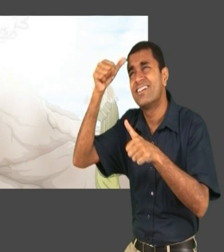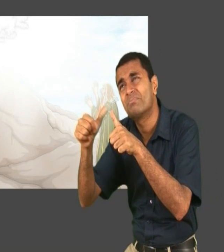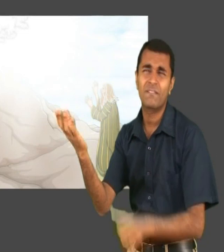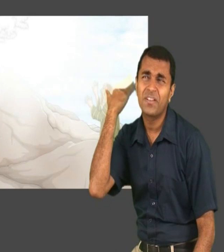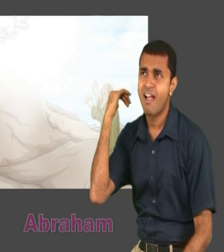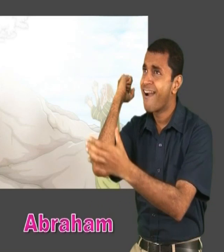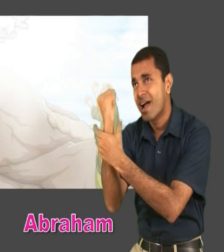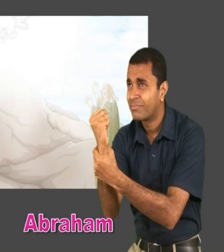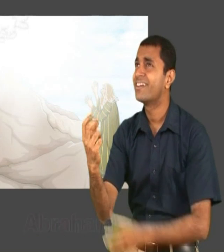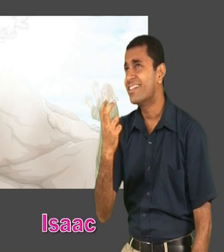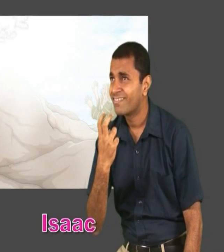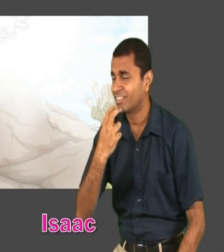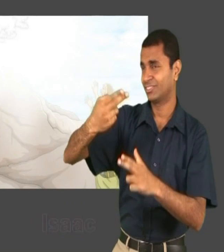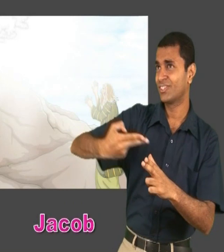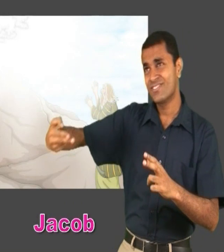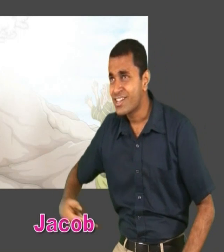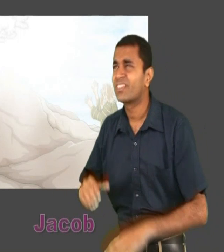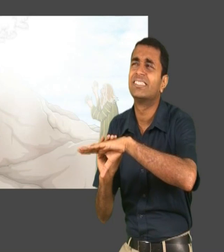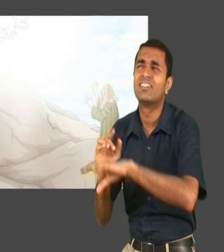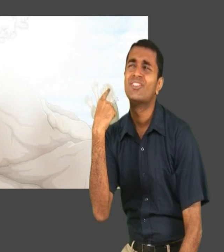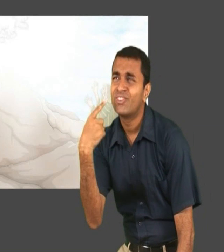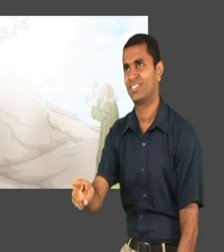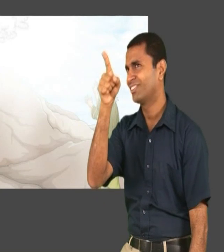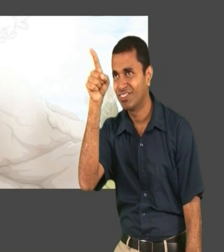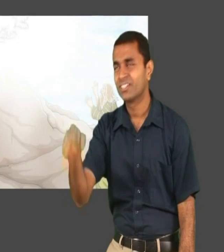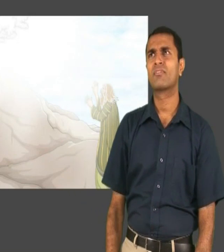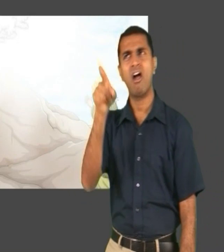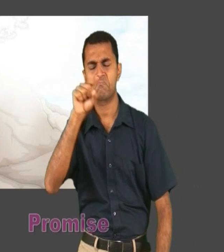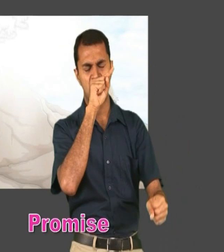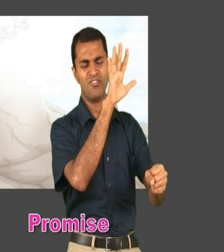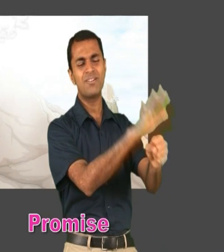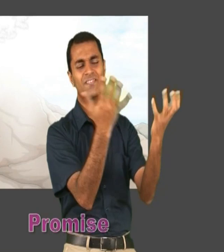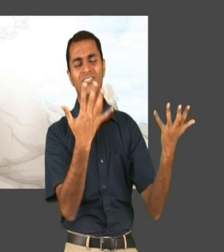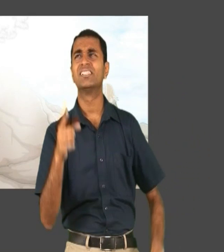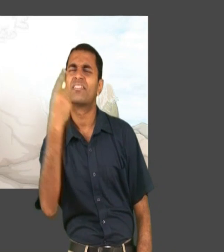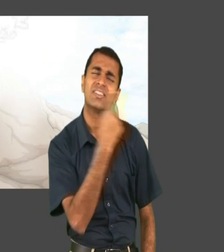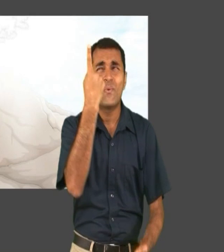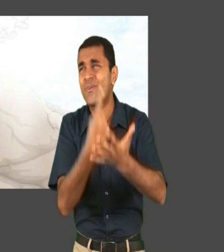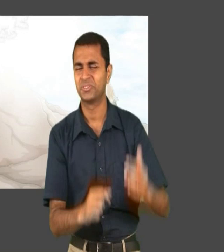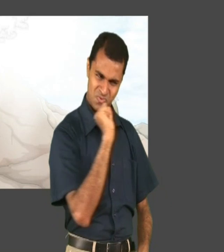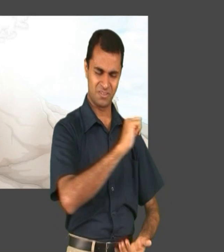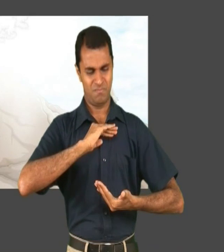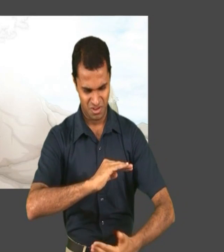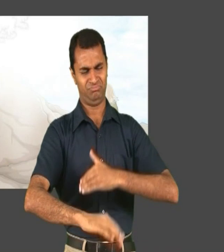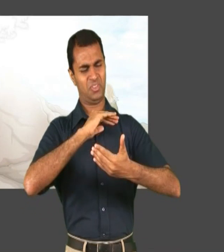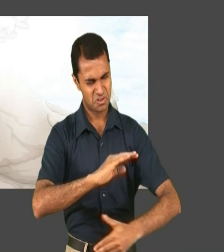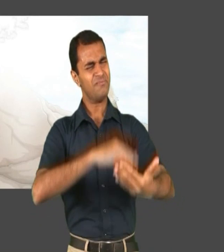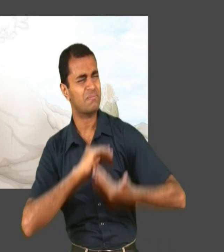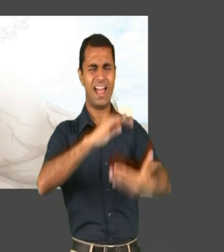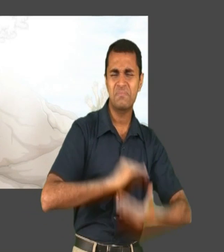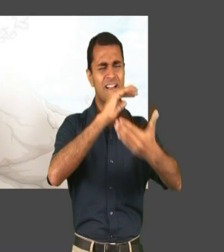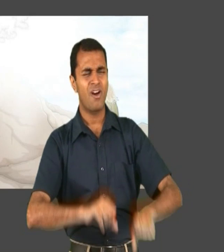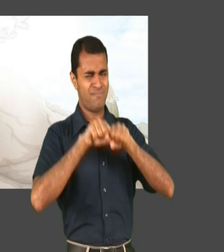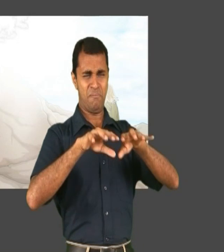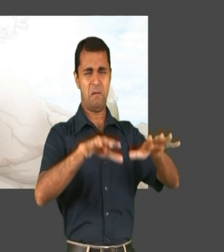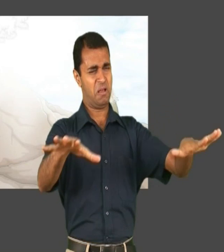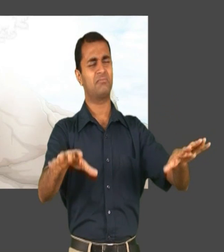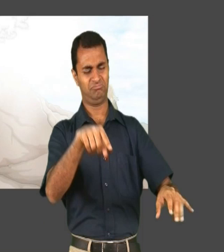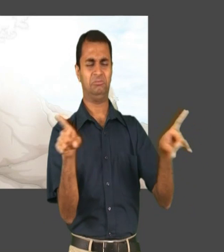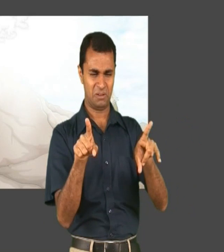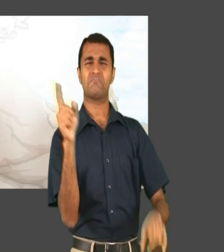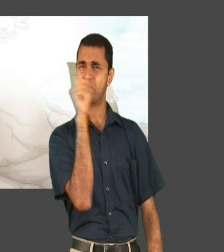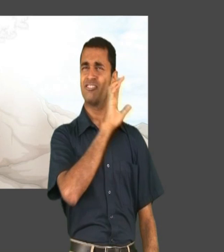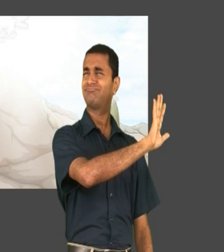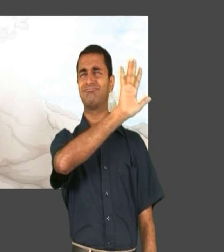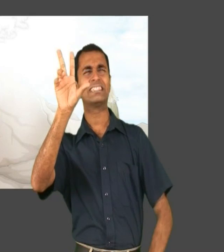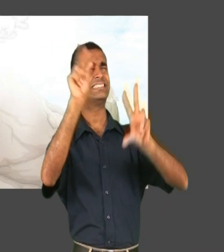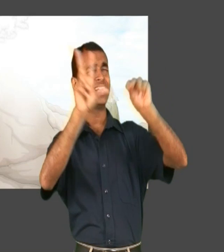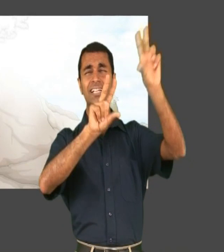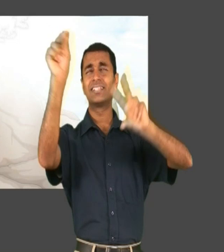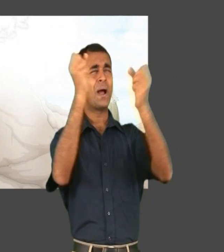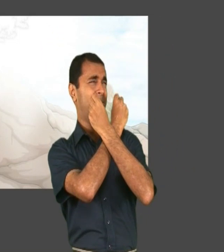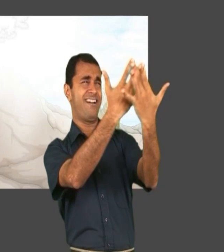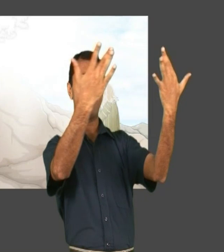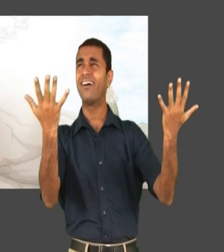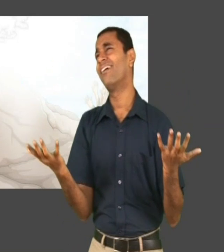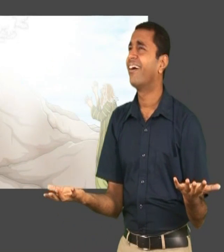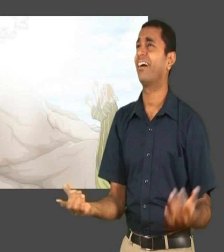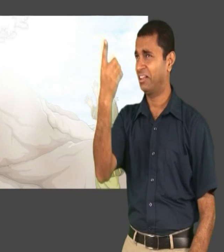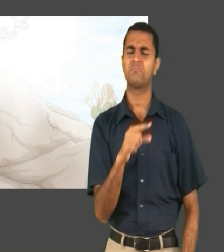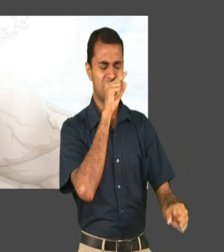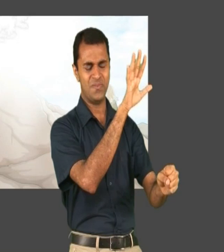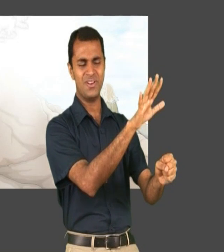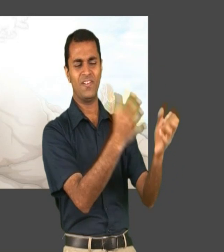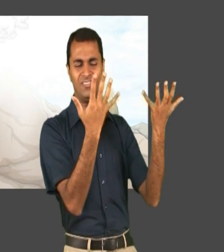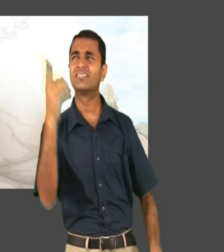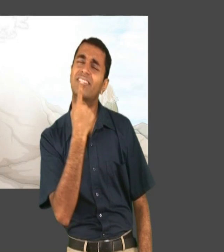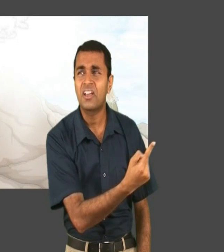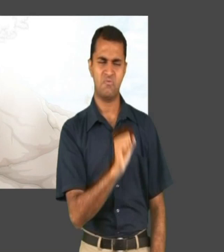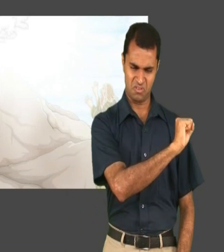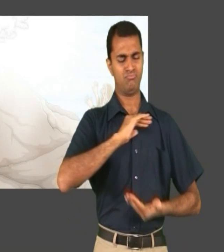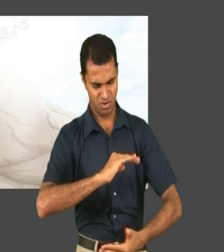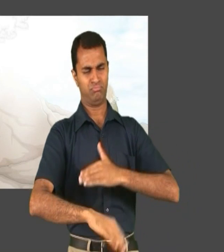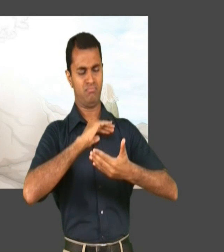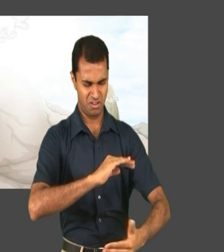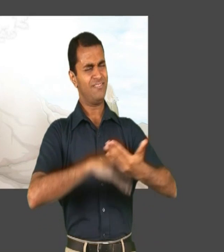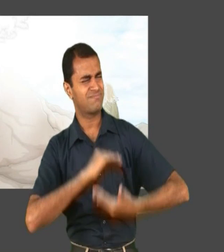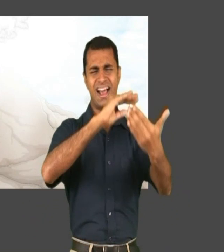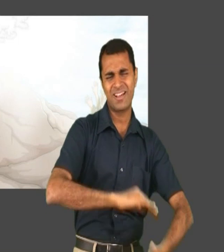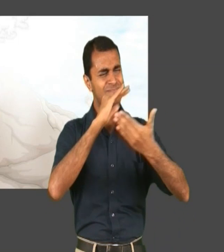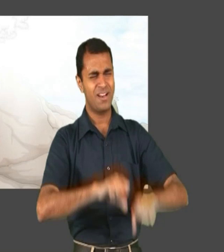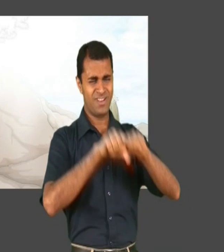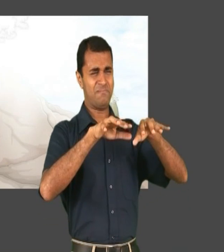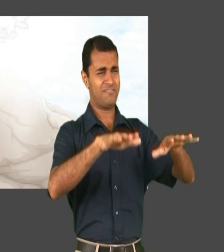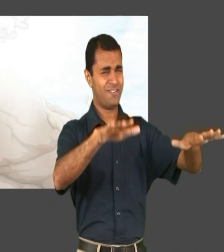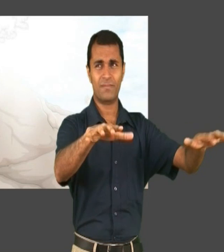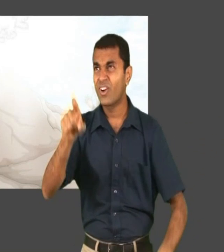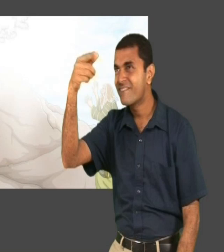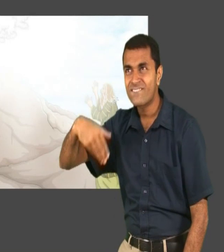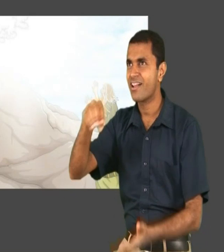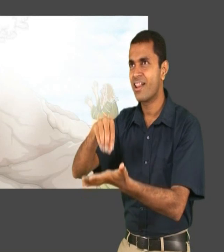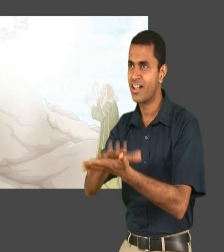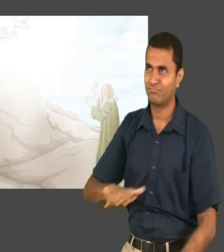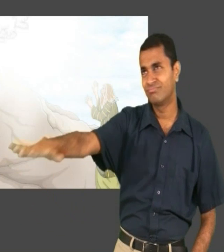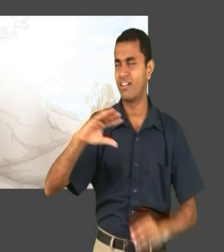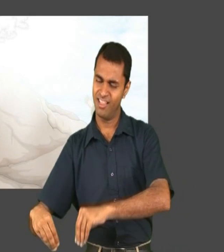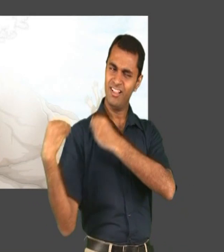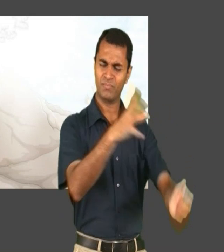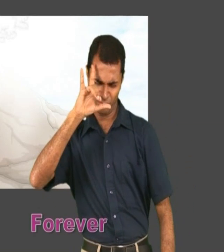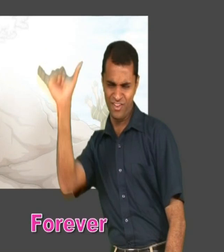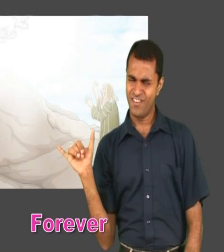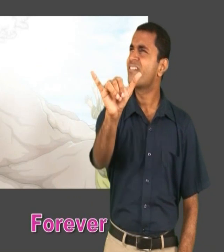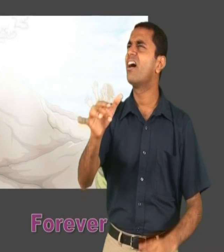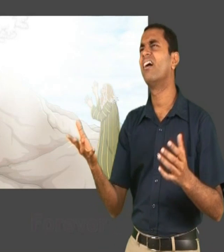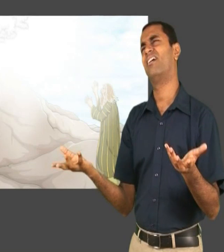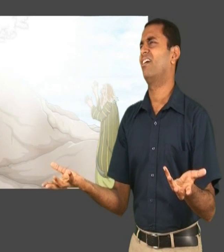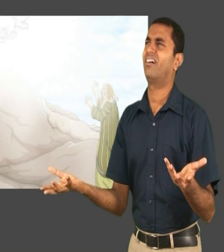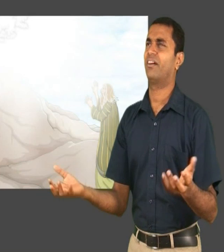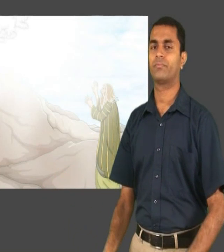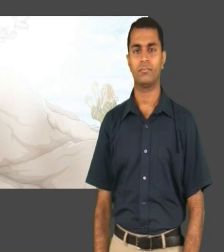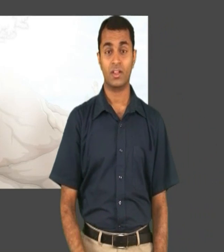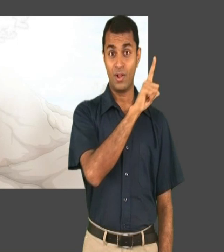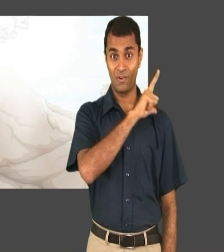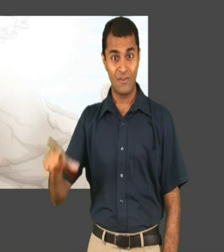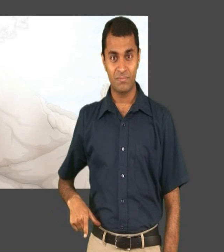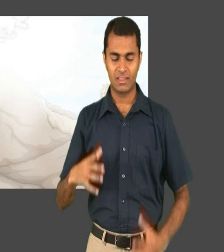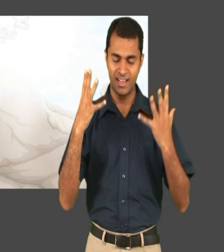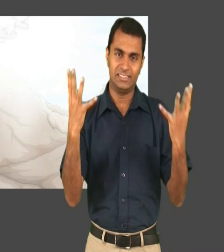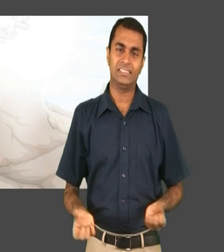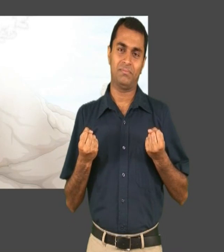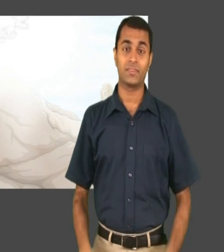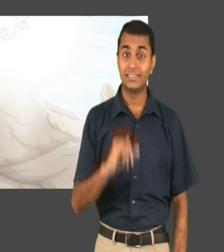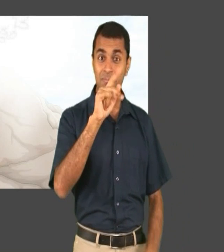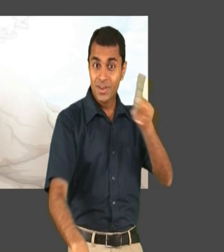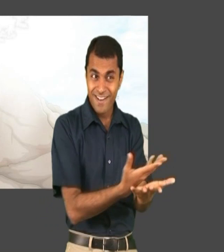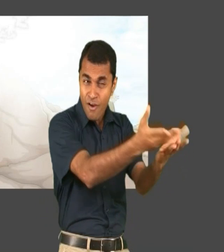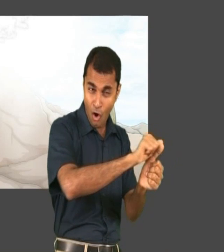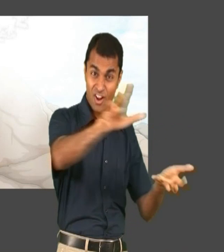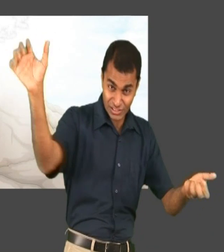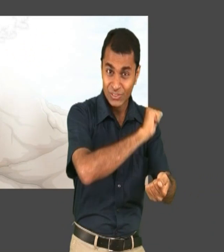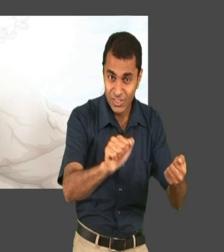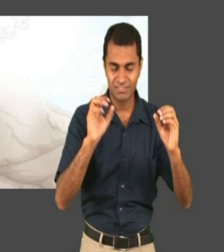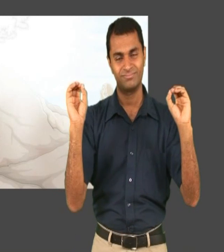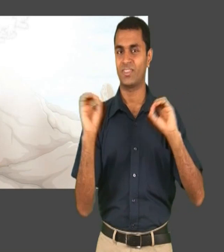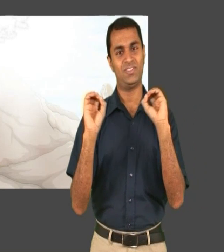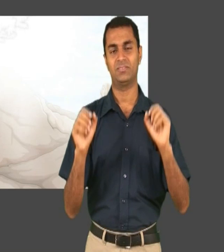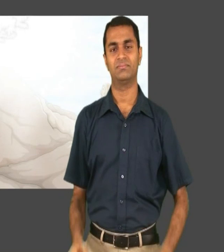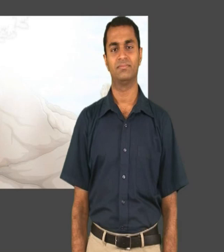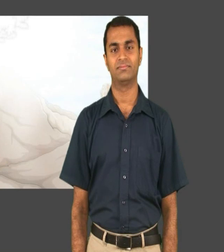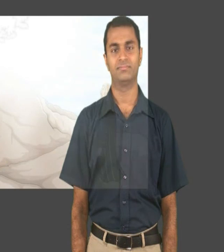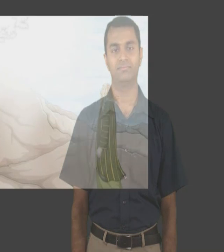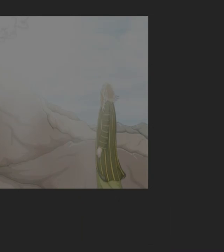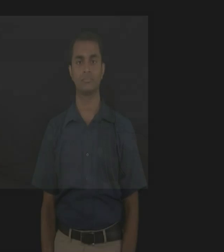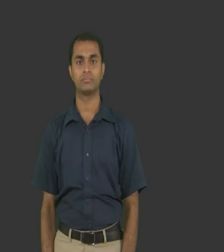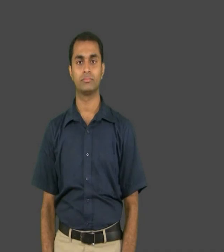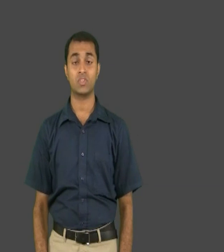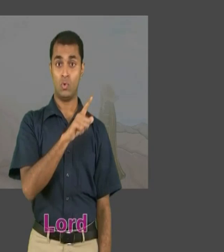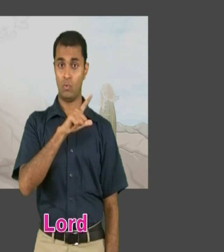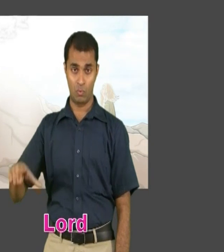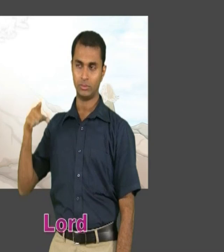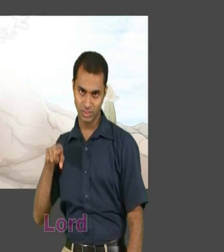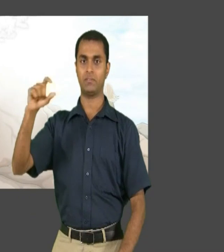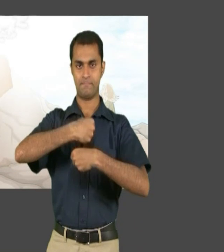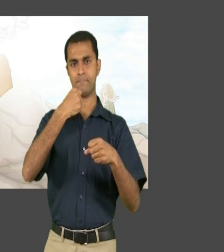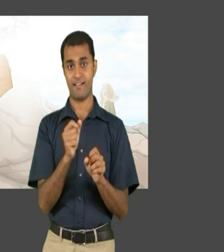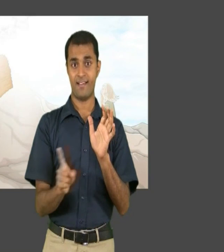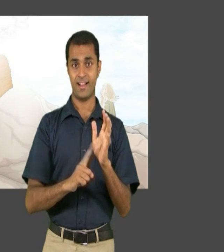Remember Your servants Abraham, Isaac, and Israel, to whom You swore by Your very self when You declared, ‘I will make your descendants as numerous as the stars in the sky, and I will give your descendants all this land that I have promised, and it shall be their inheritance forever.’” So the LORD relented from the calamity He had threatened to bring on His people.